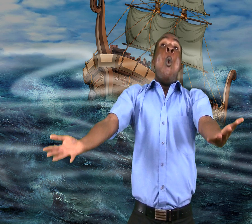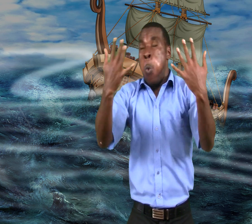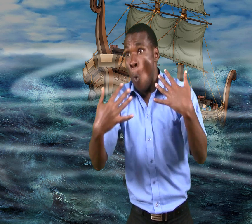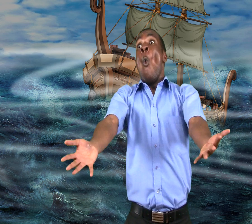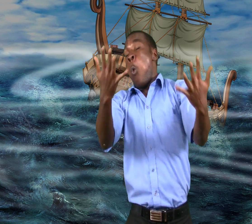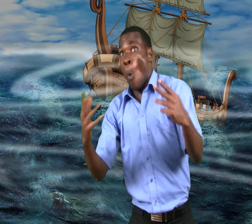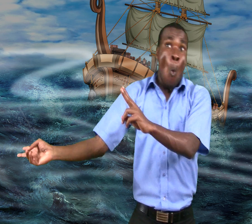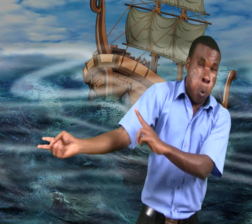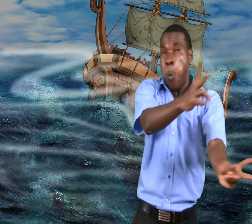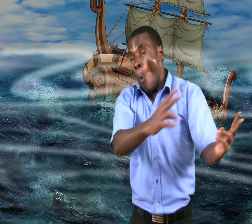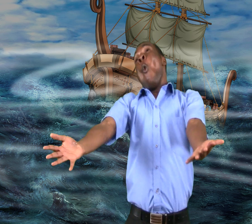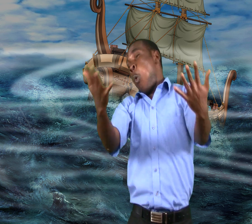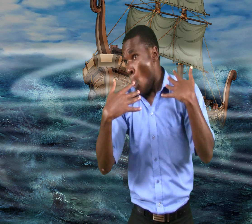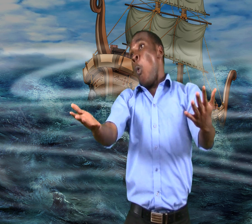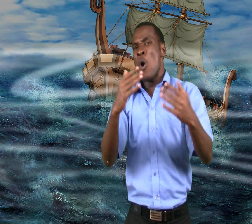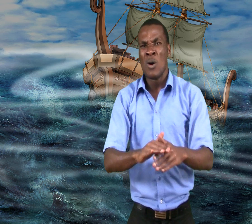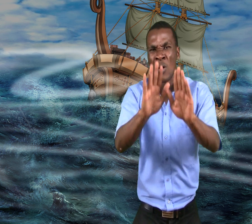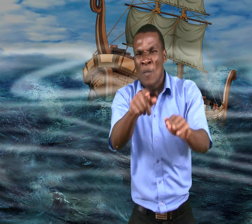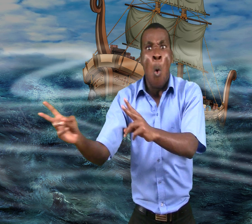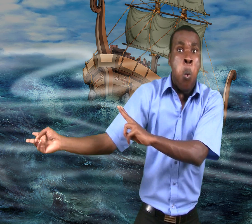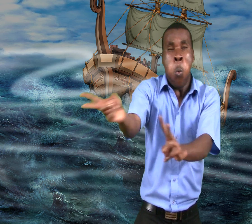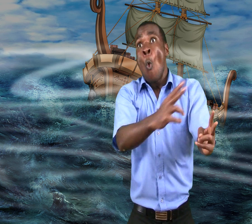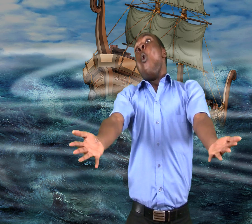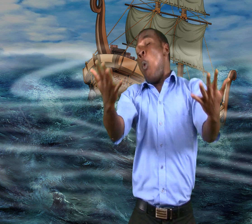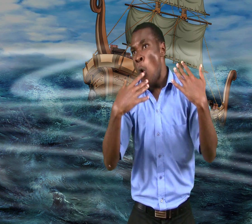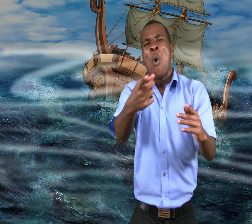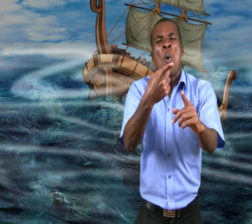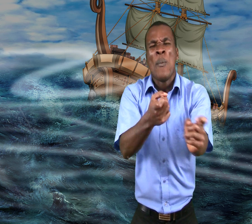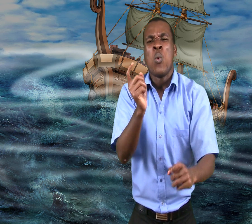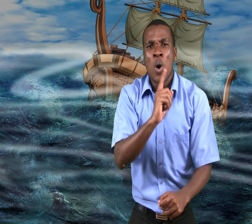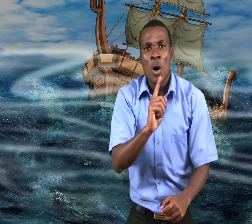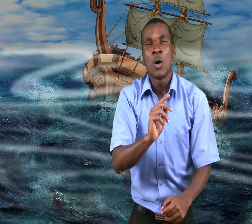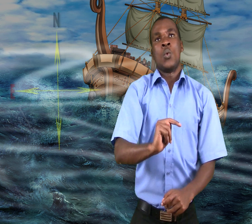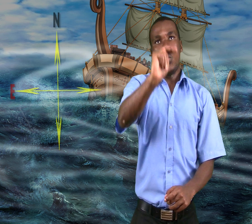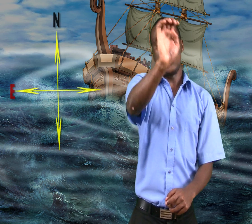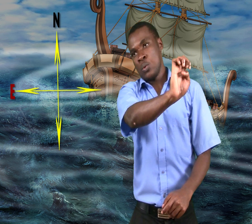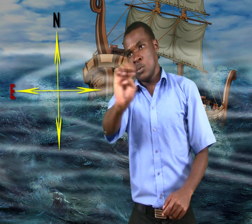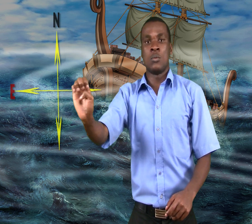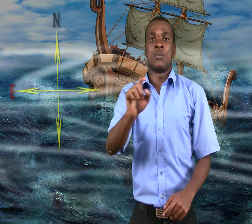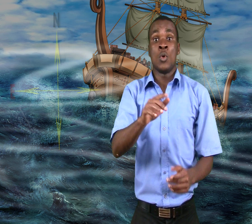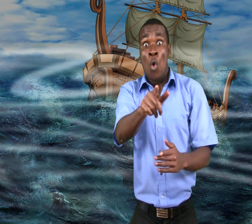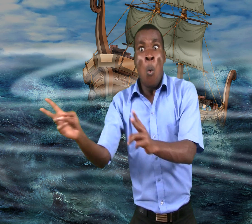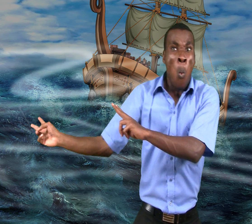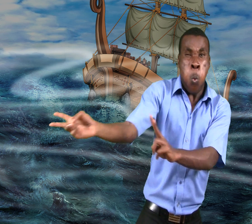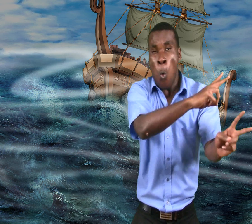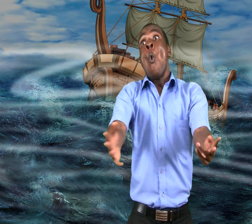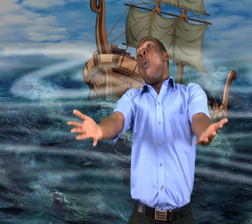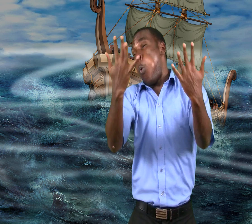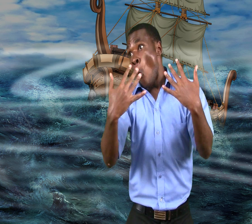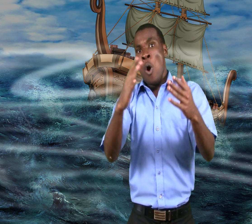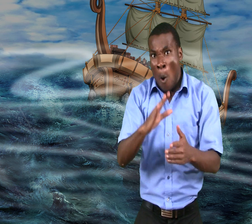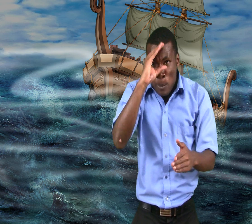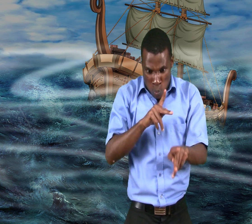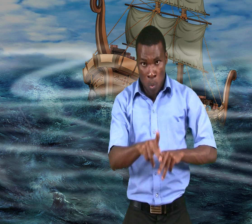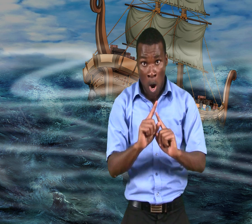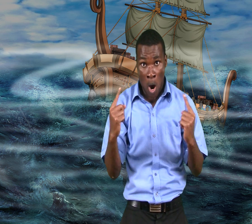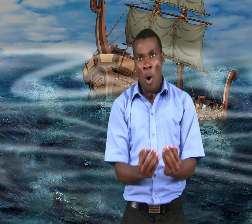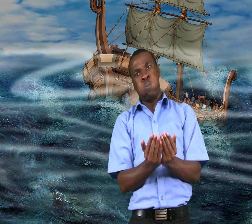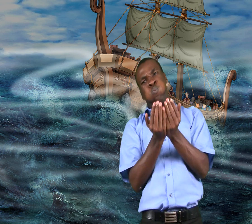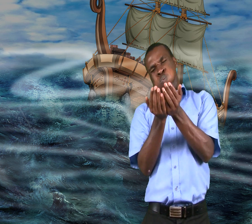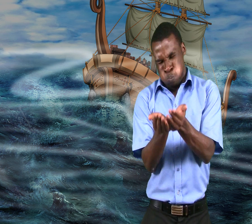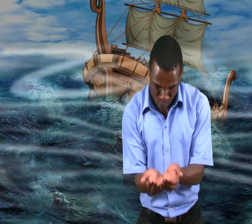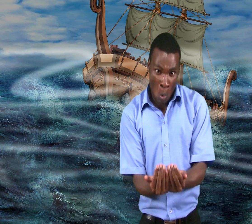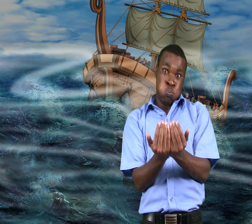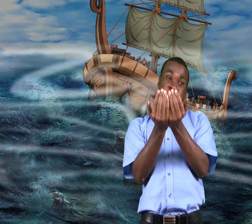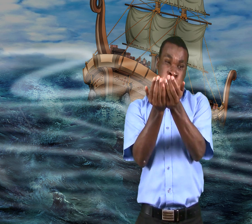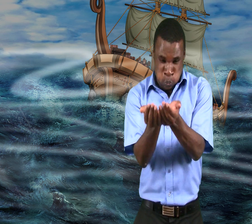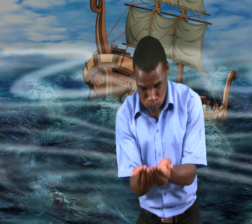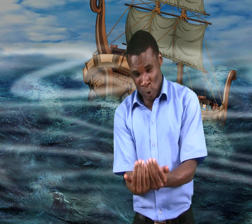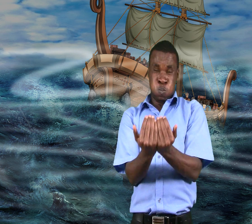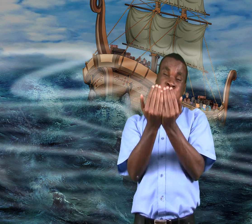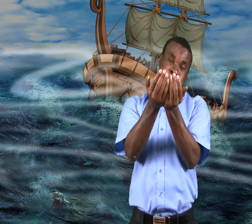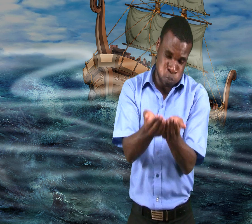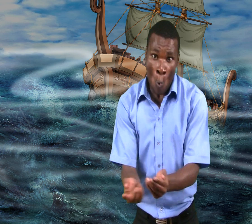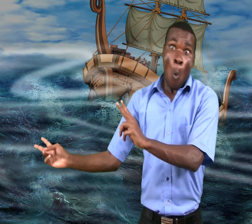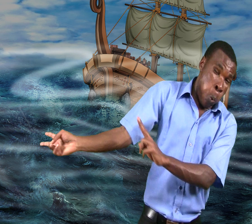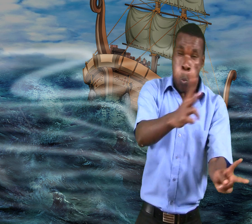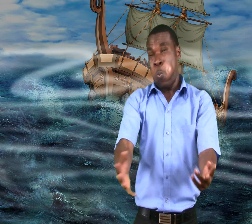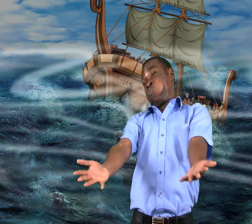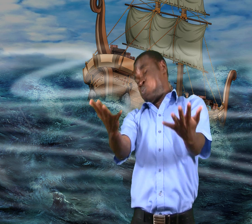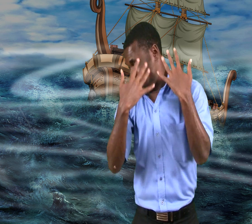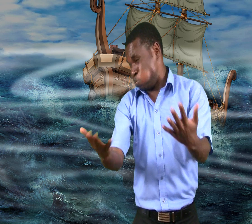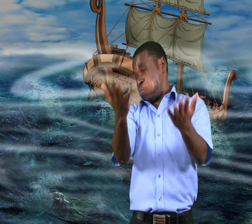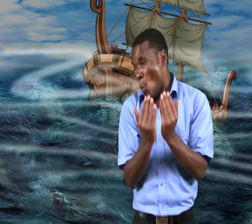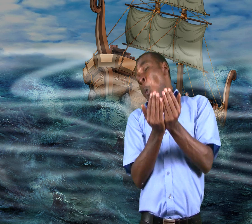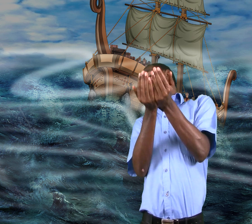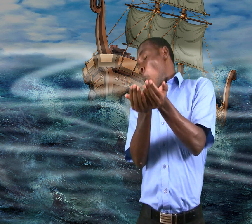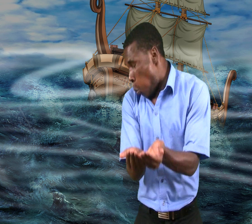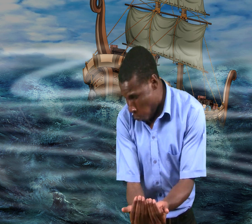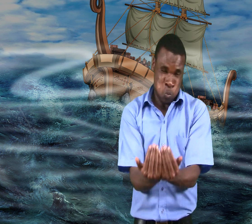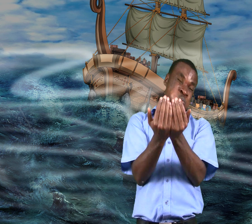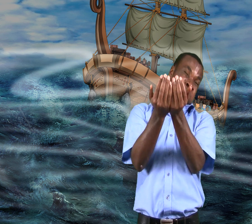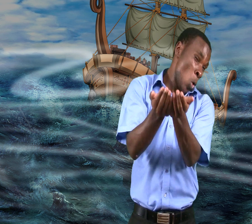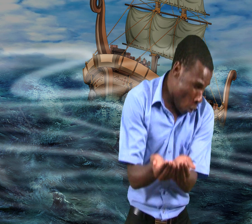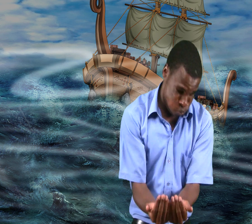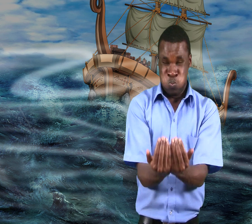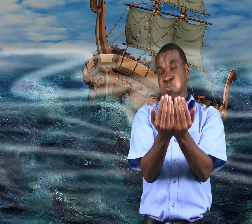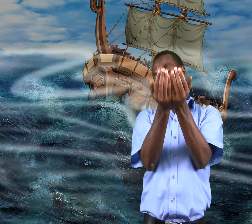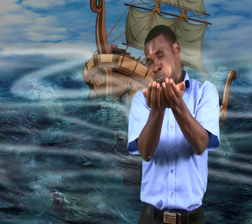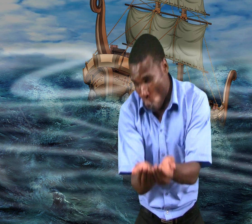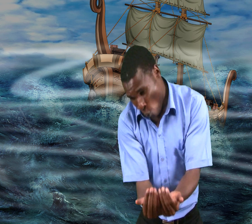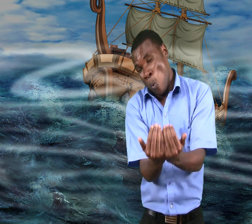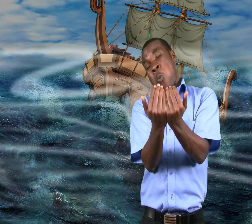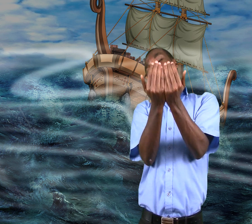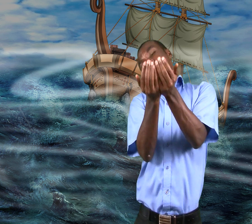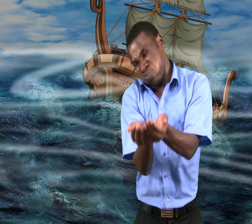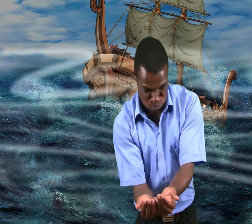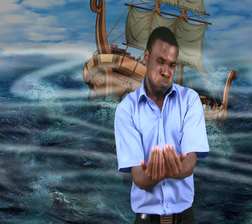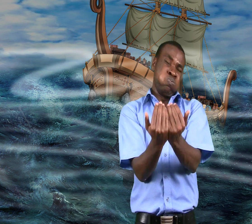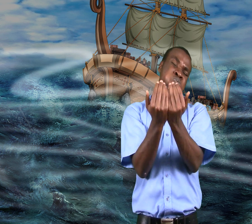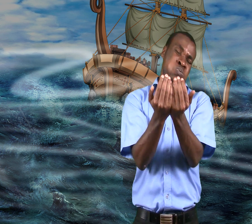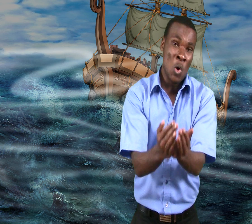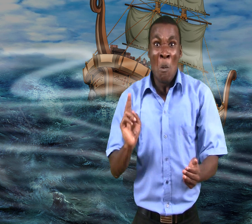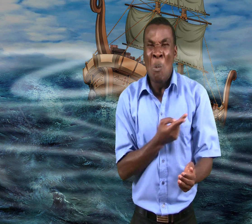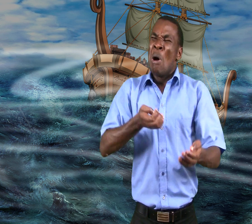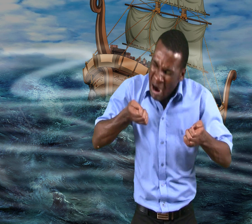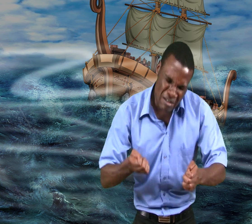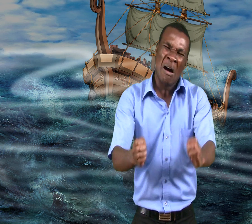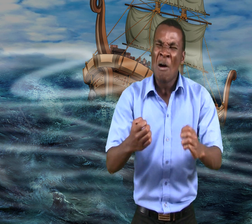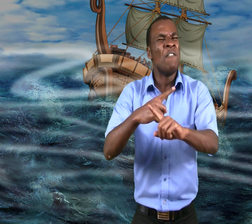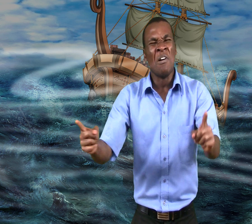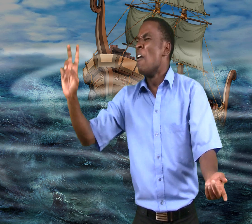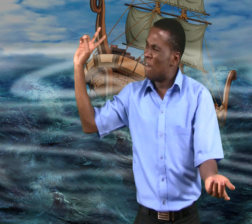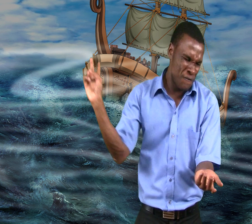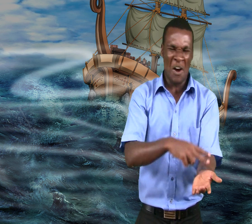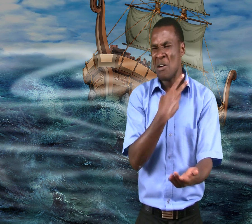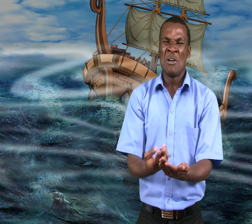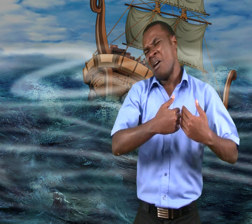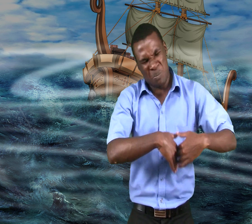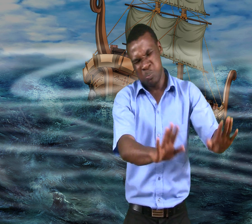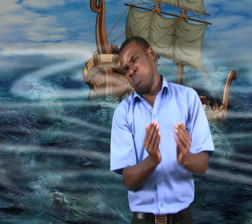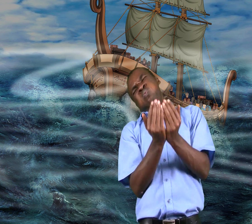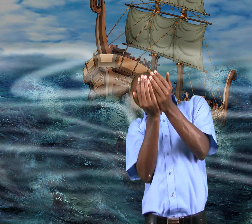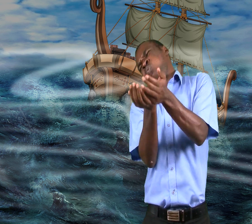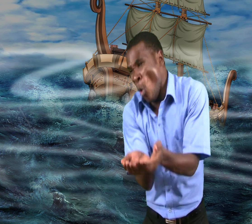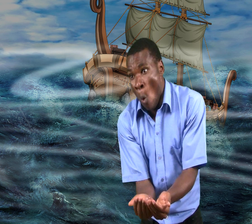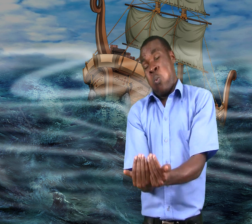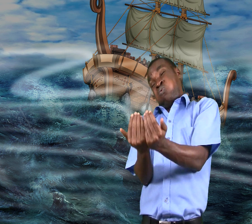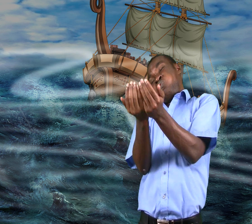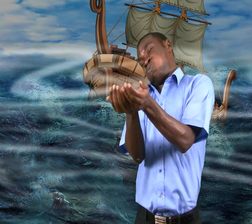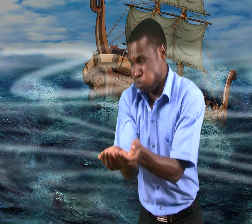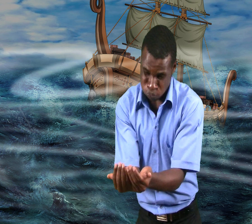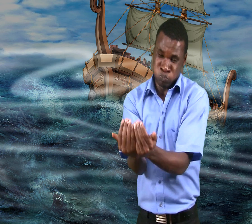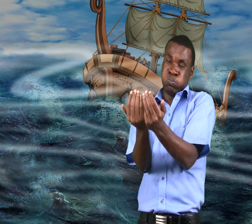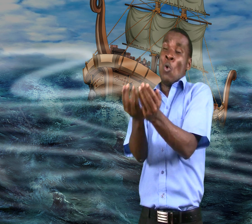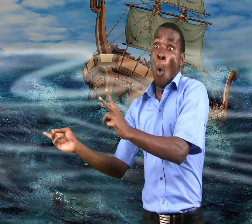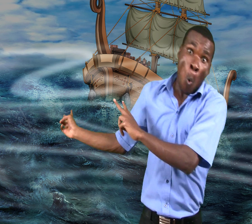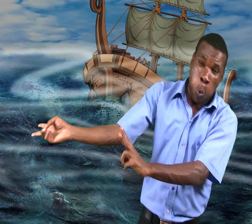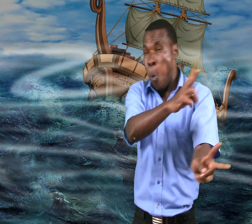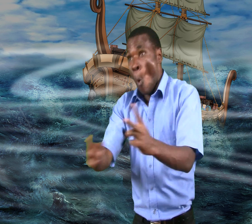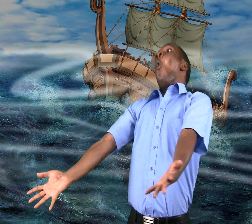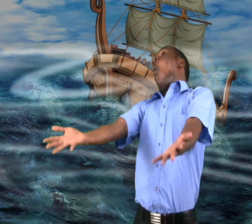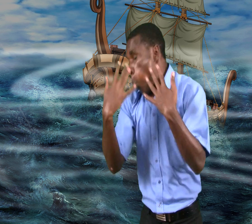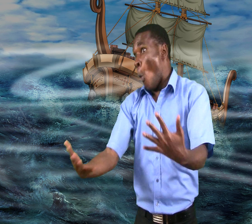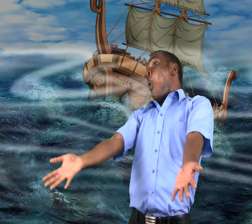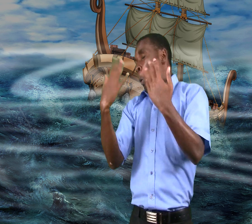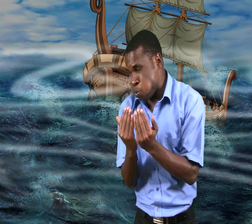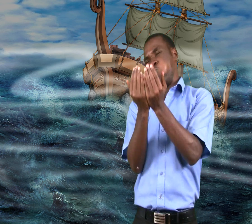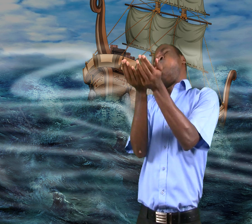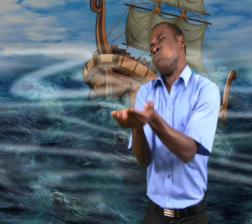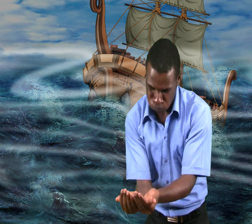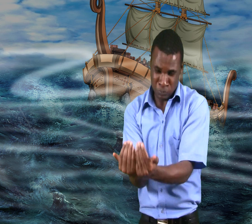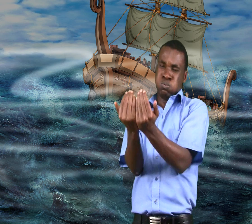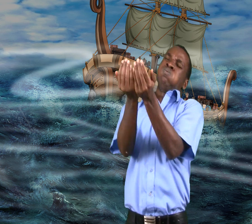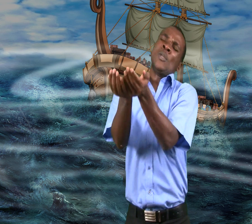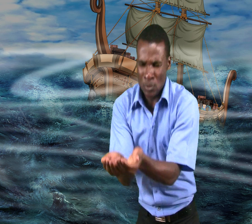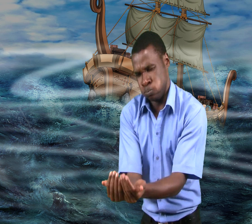Unable to head into the wind, the ship was caught up. So we gave way and let ourselves be driven along.